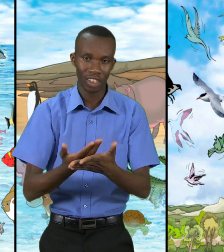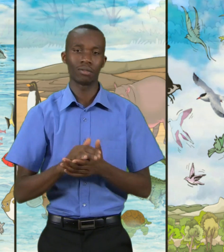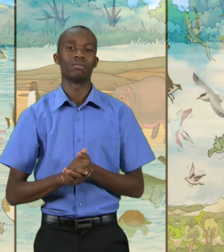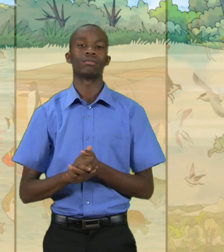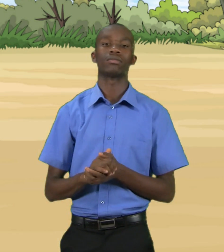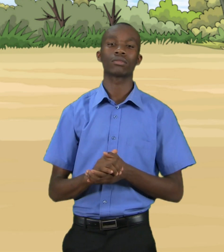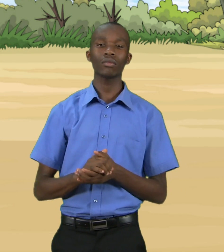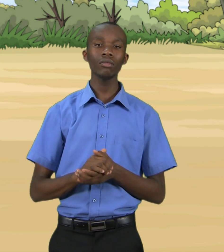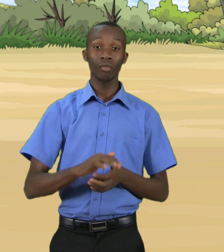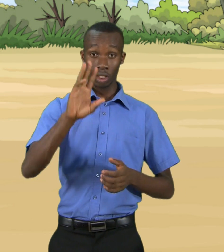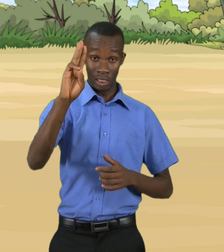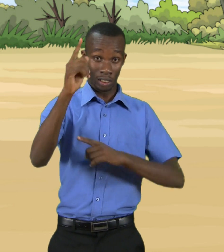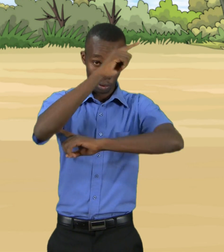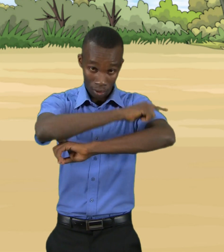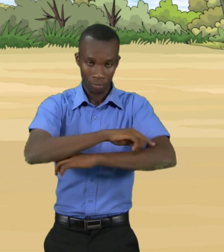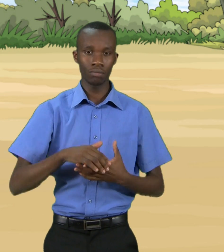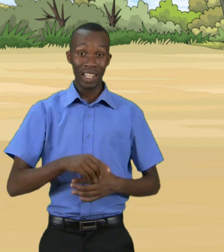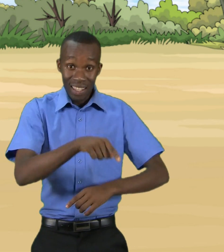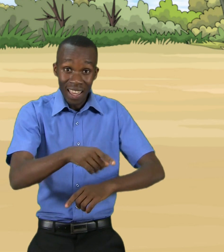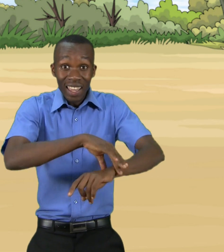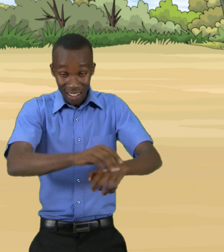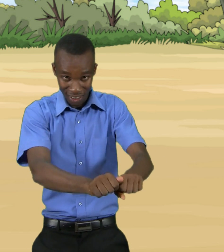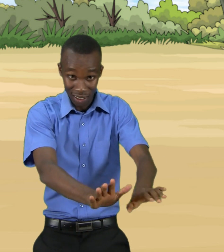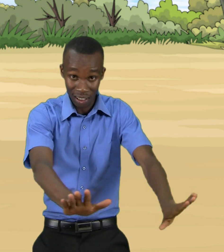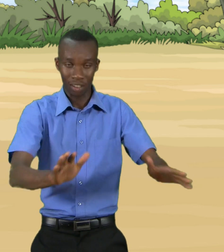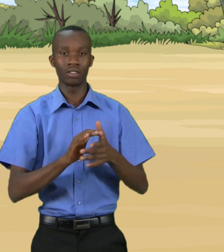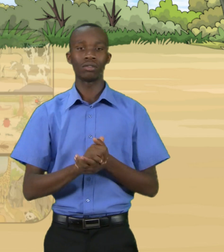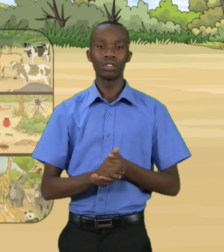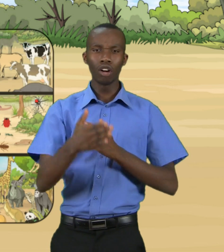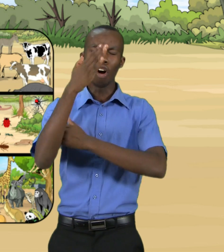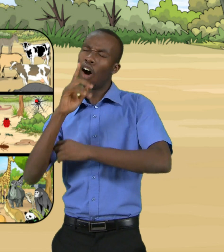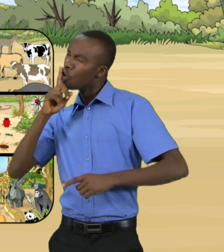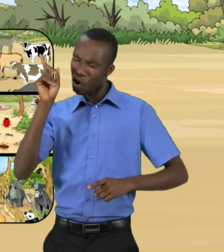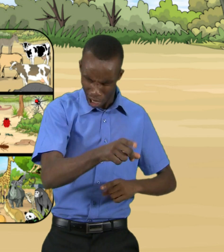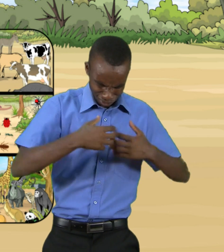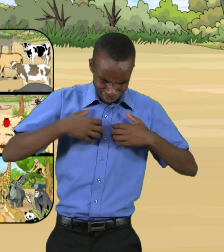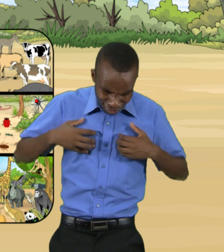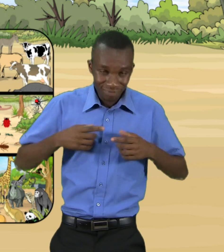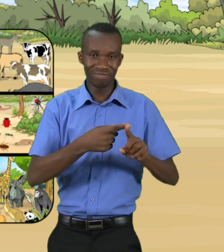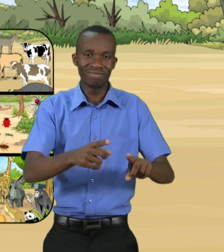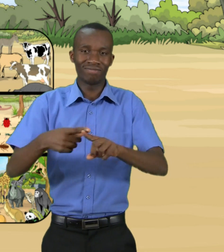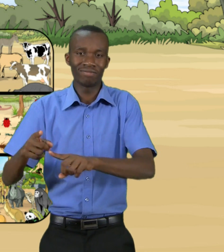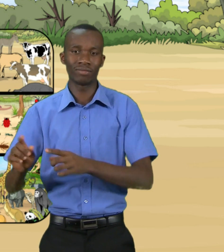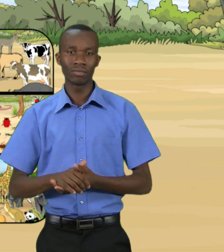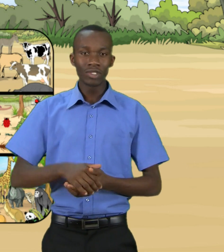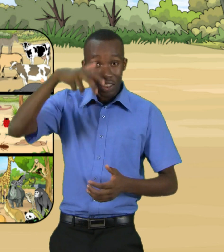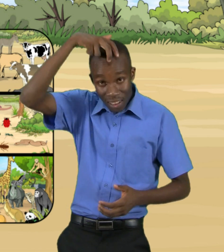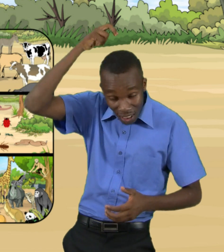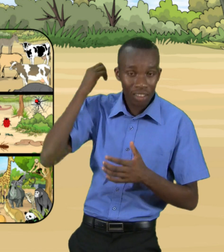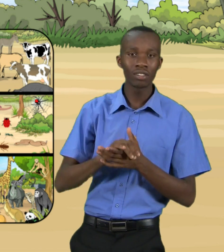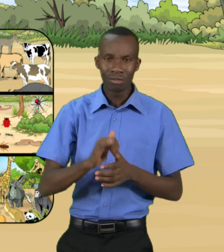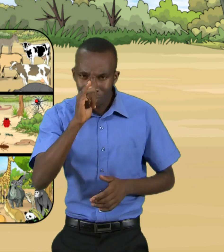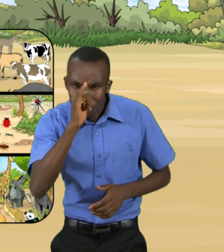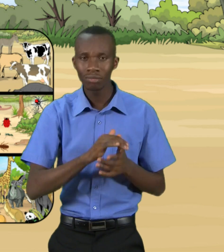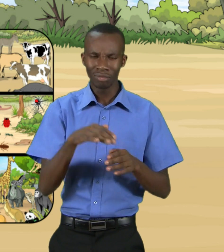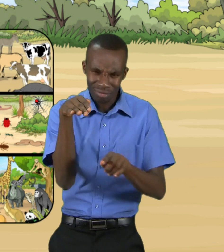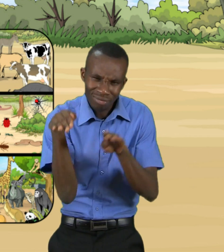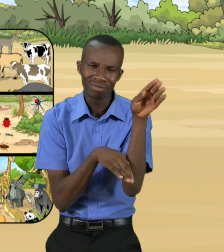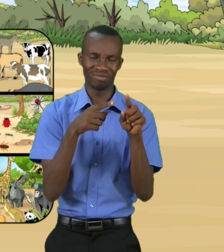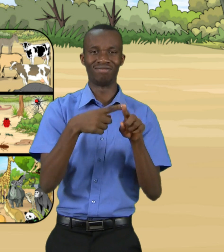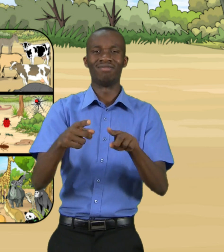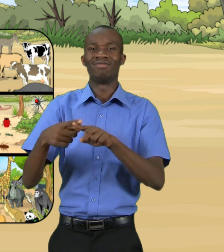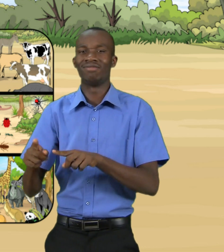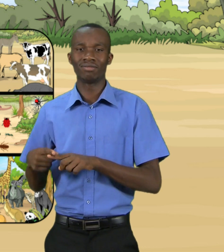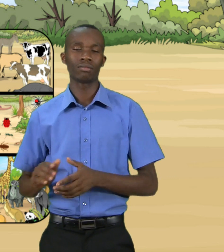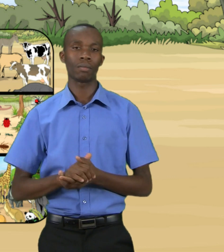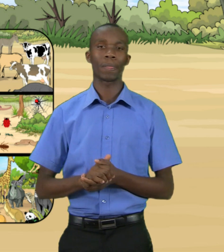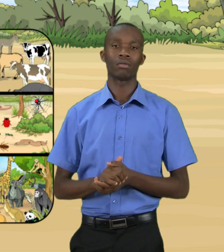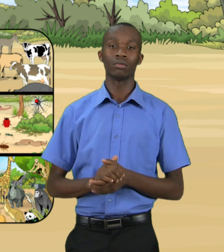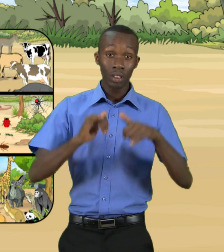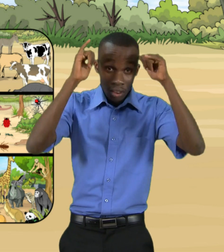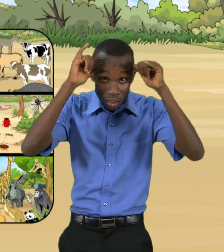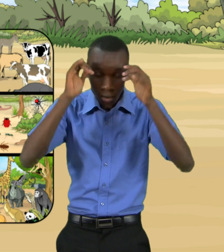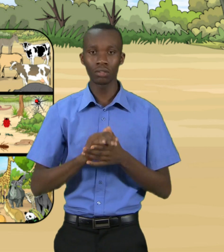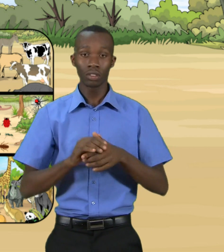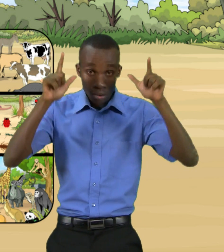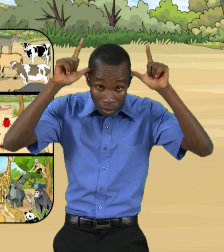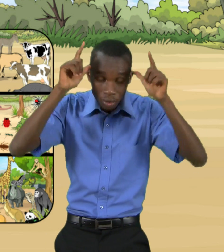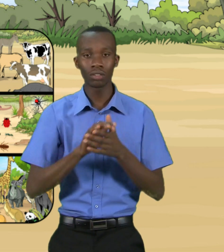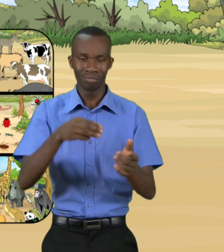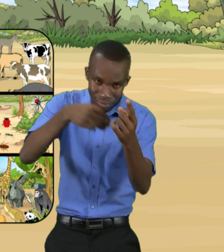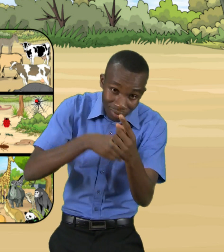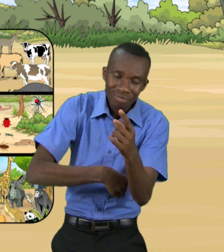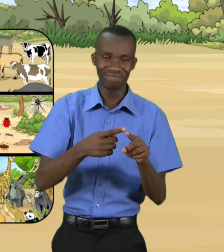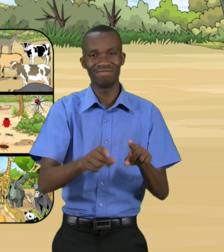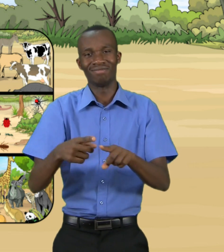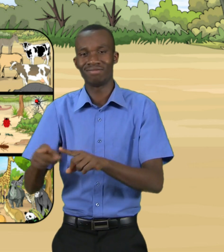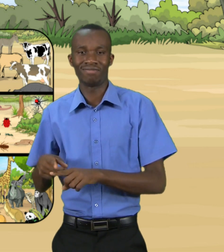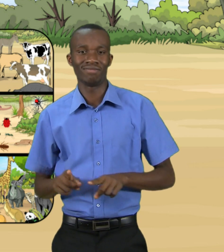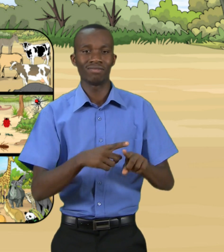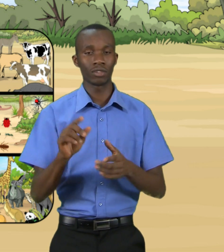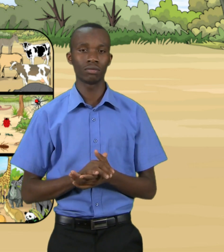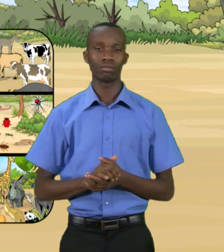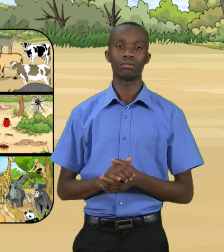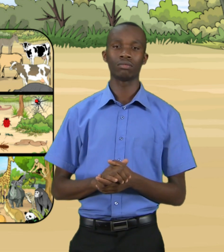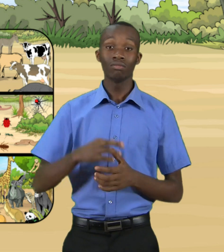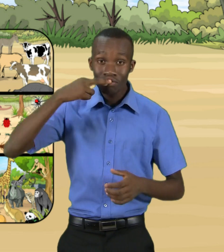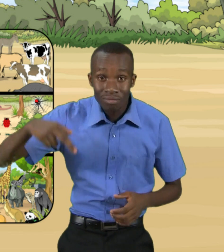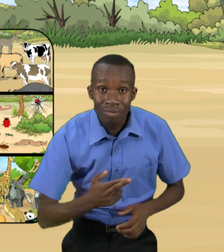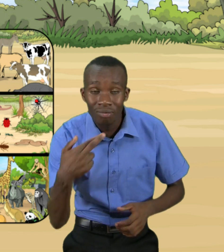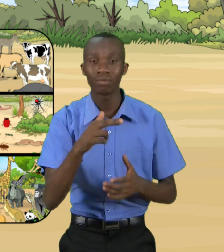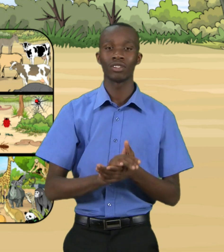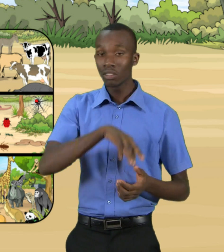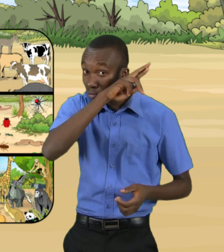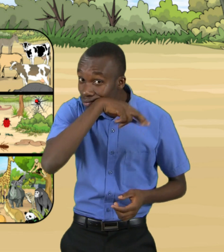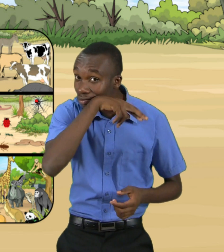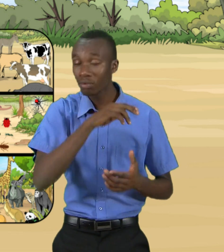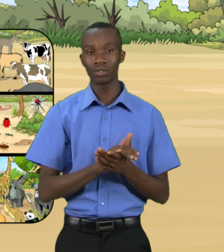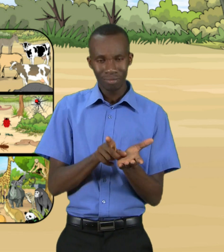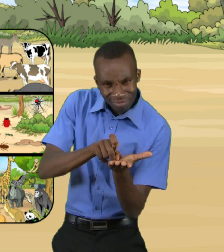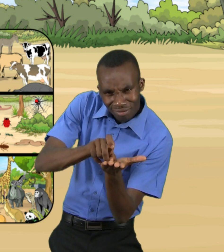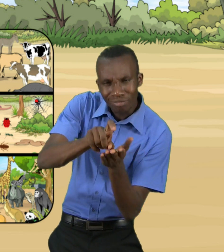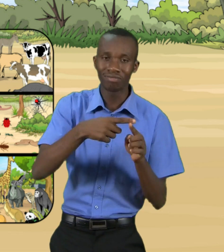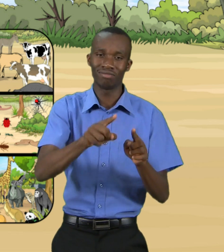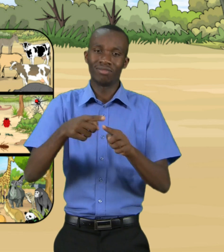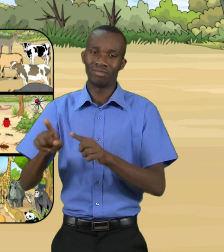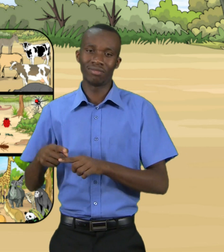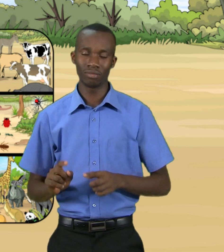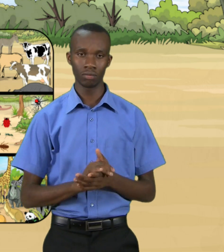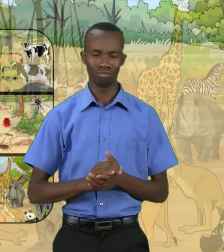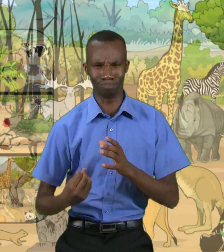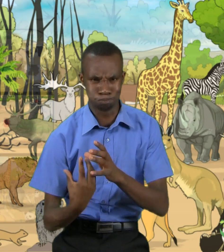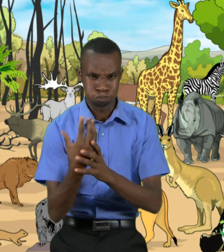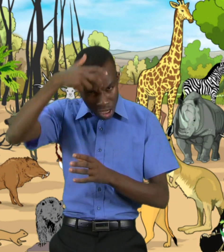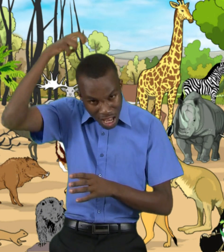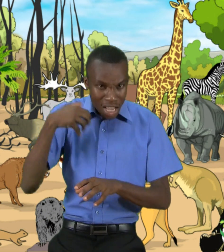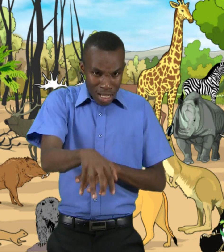And God said, “Let the earth bring forth living creatures according to their kinds: livestock, land crawlers, and beasts of the earth according to their kinds.”